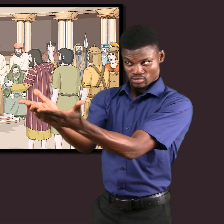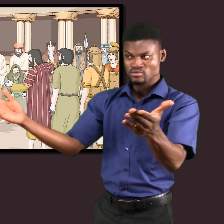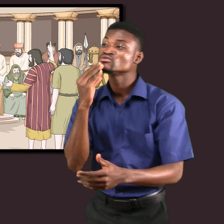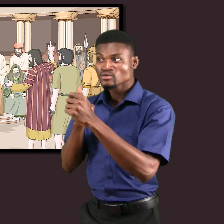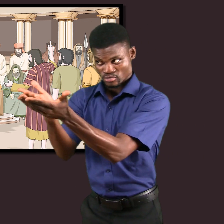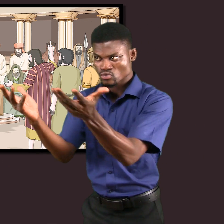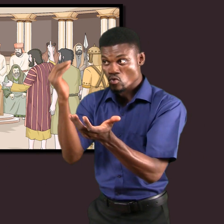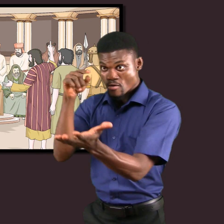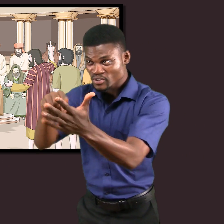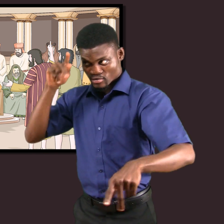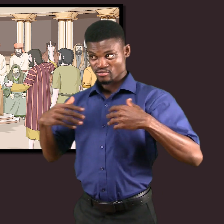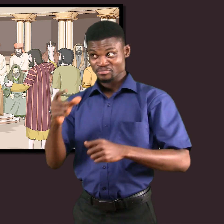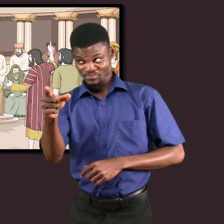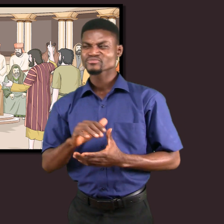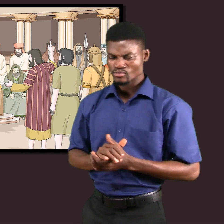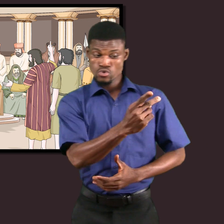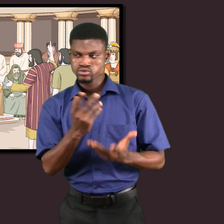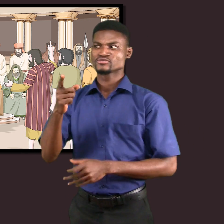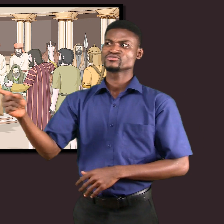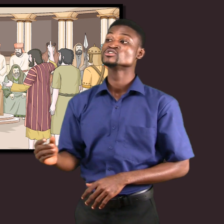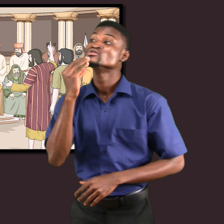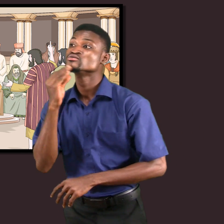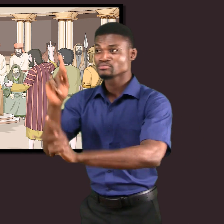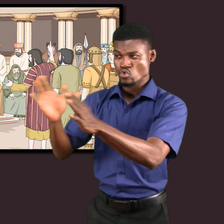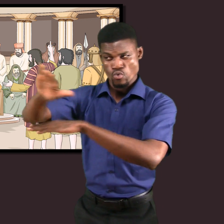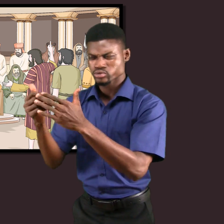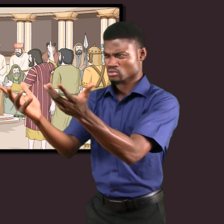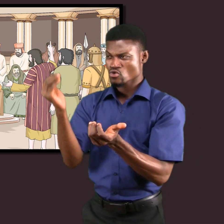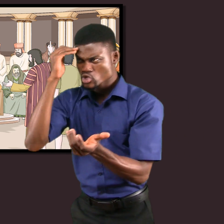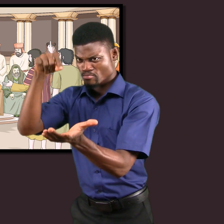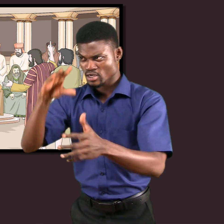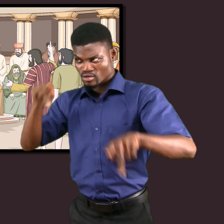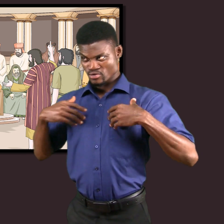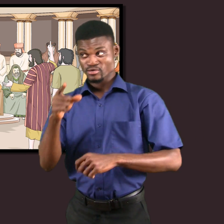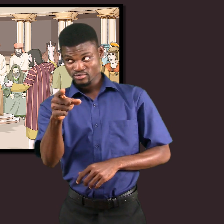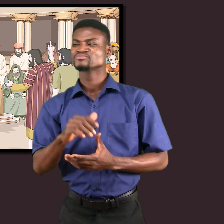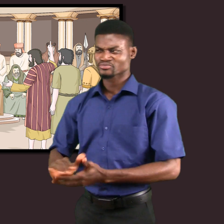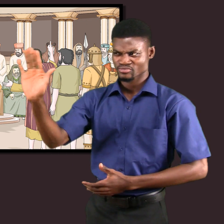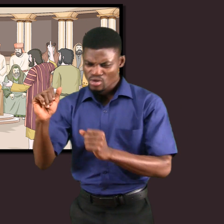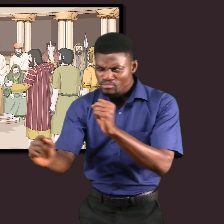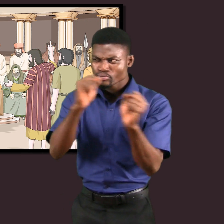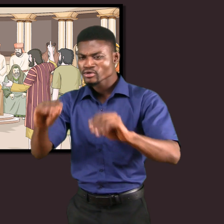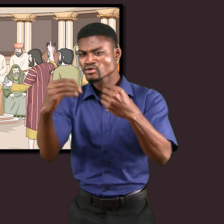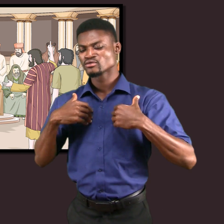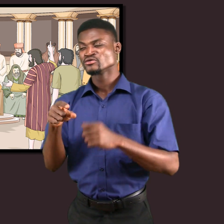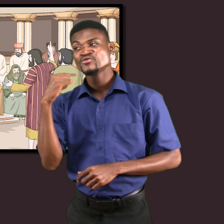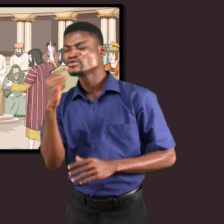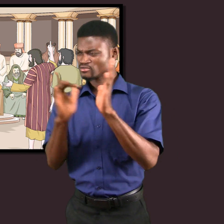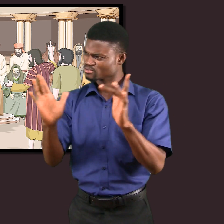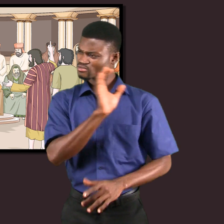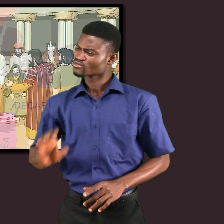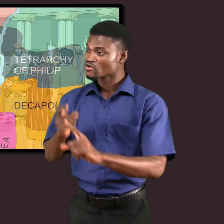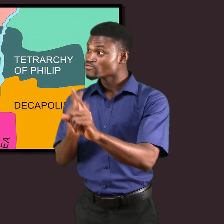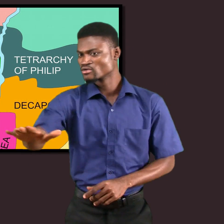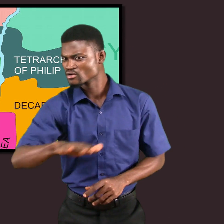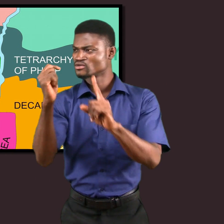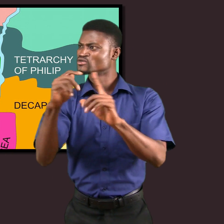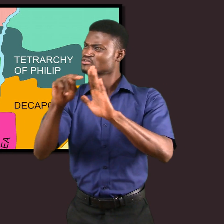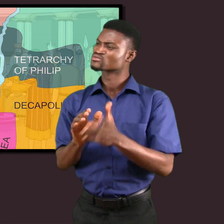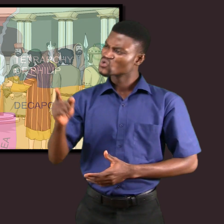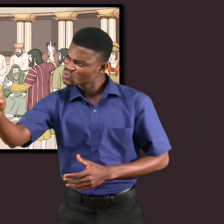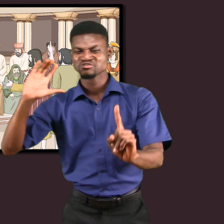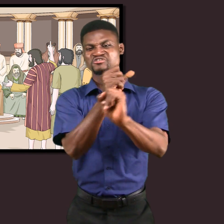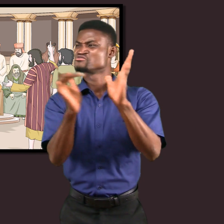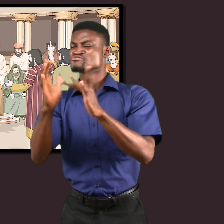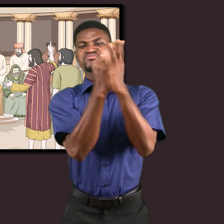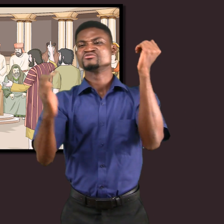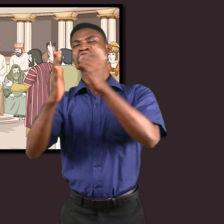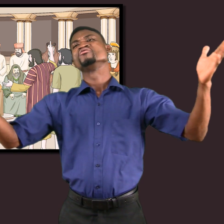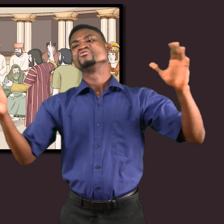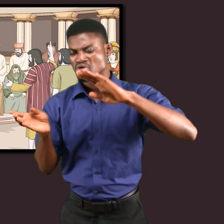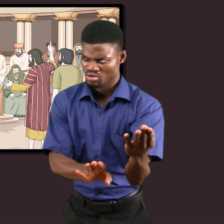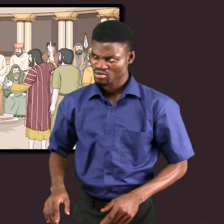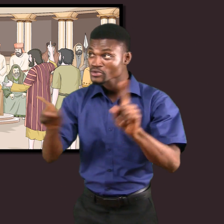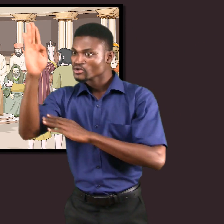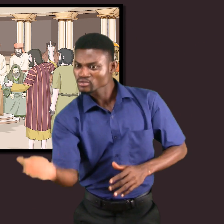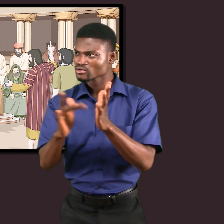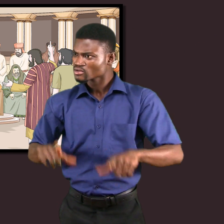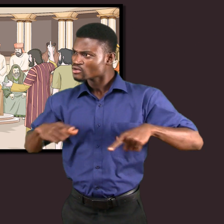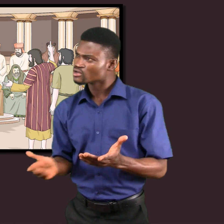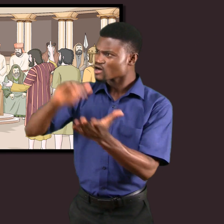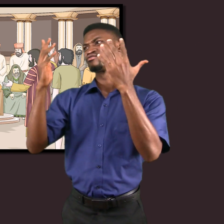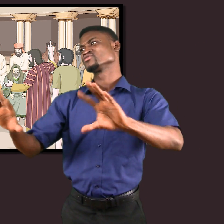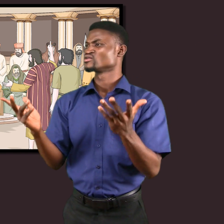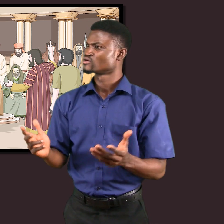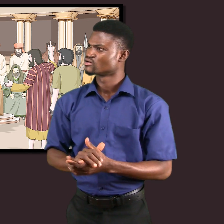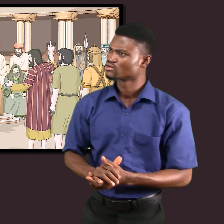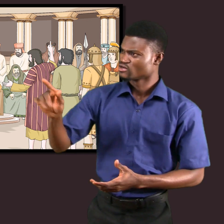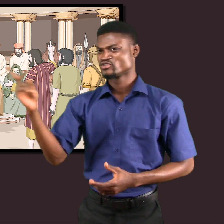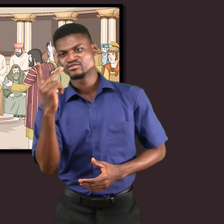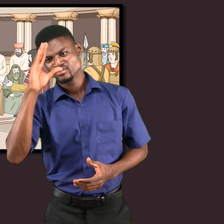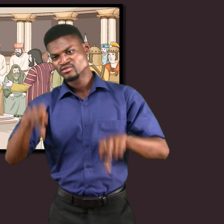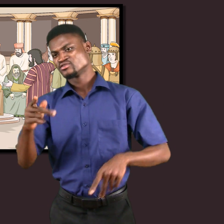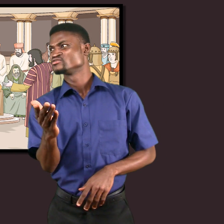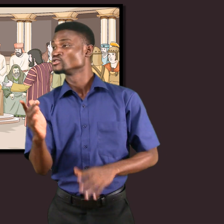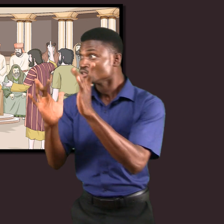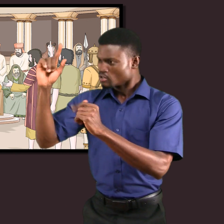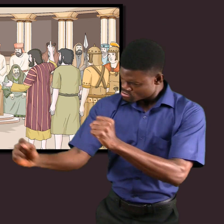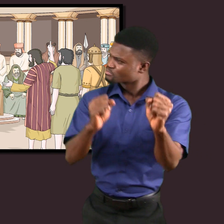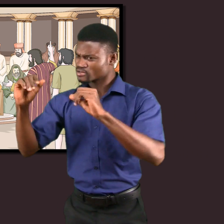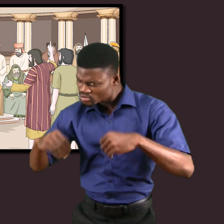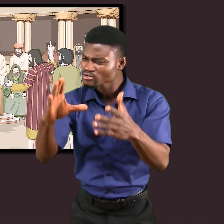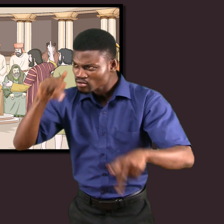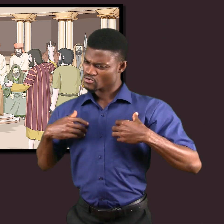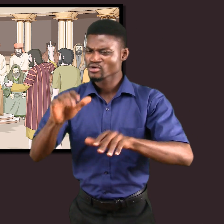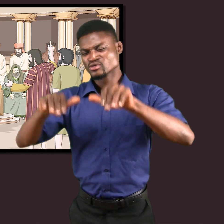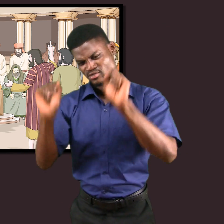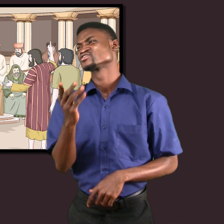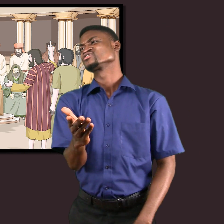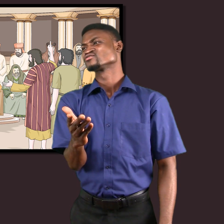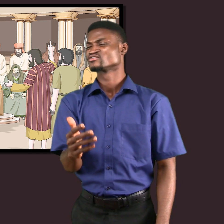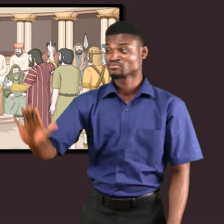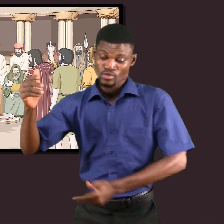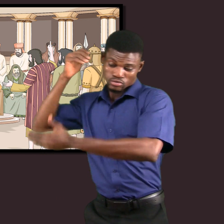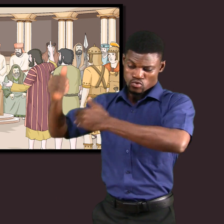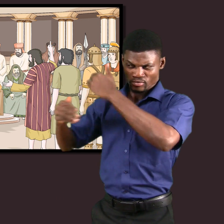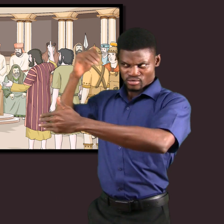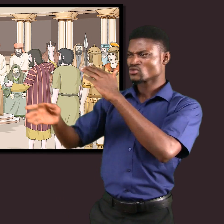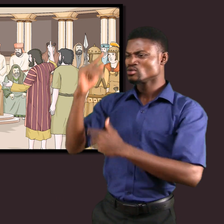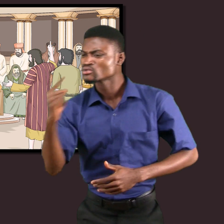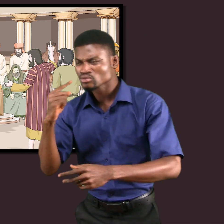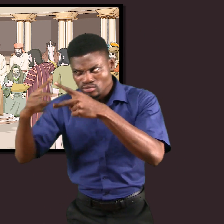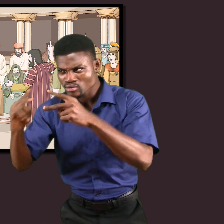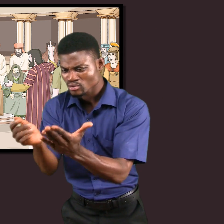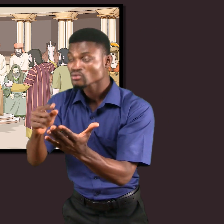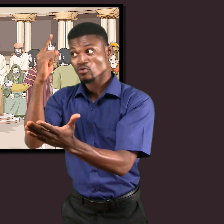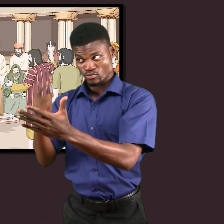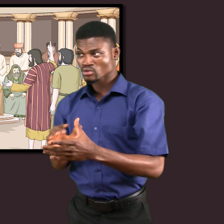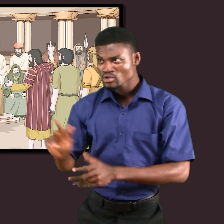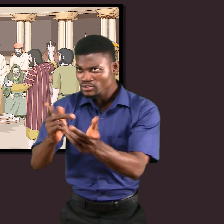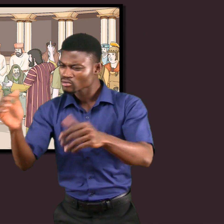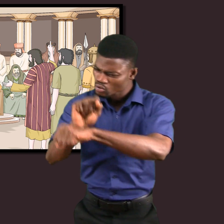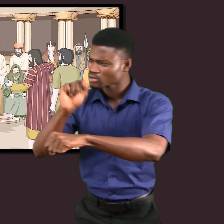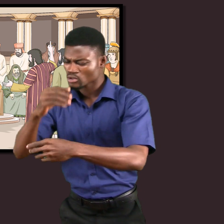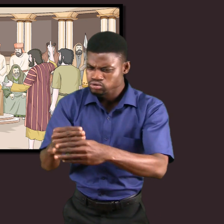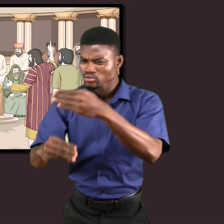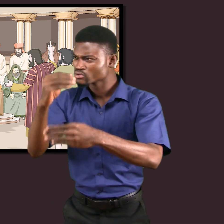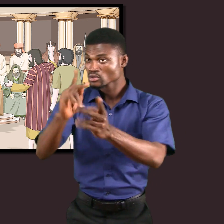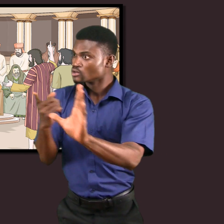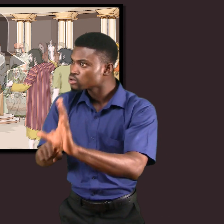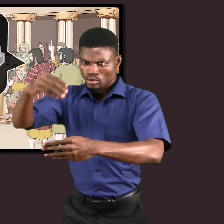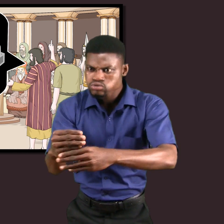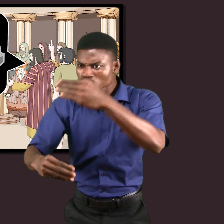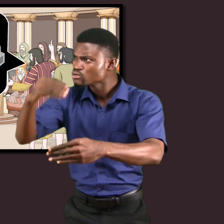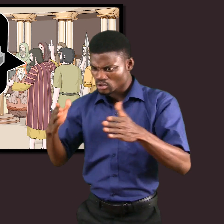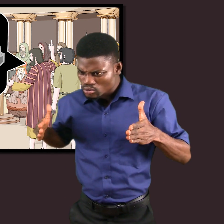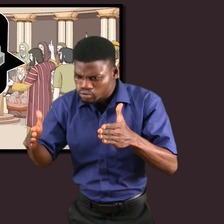If we are being examined today about a kind service to a man who was lame, to determine how he was healed, then let this be known to all of you and to all the people of Israel: It is by the name of Jesus Christ of Nazareth, whom you crucified but whom God raised from the dead, that this man stands before you healed.